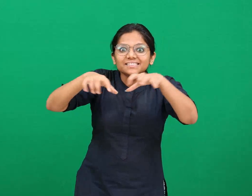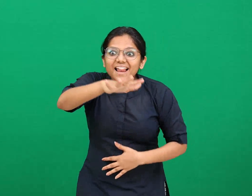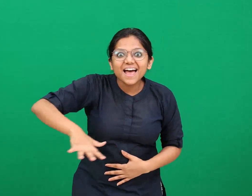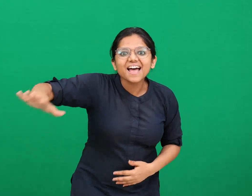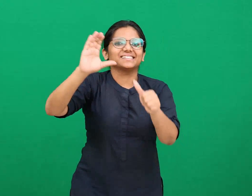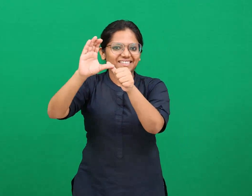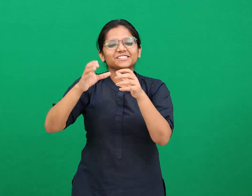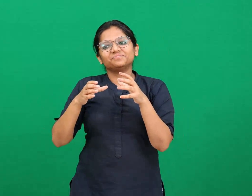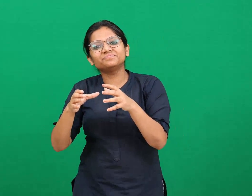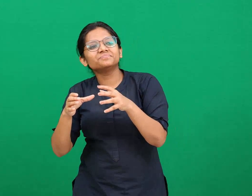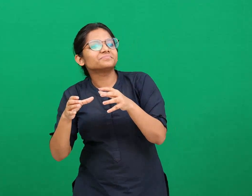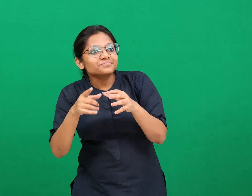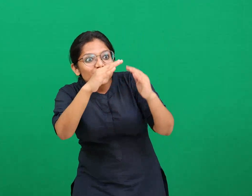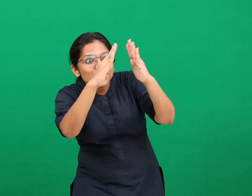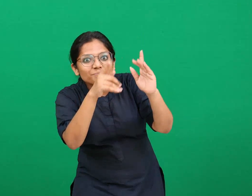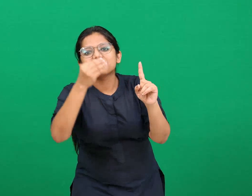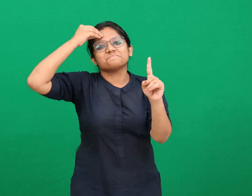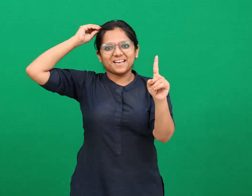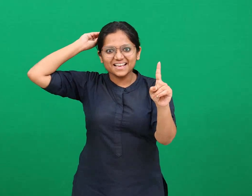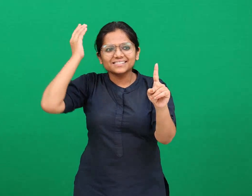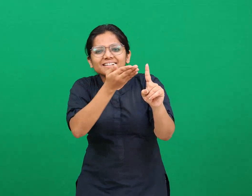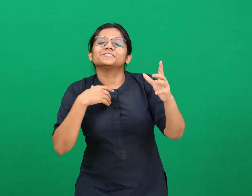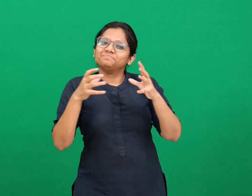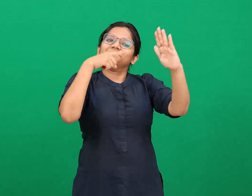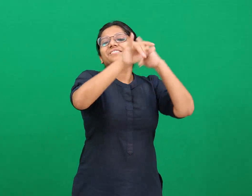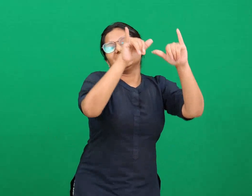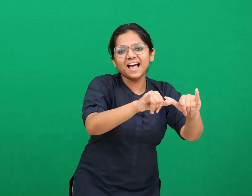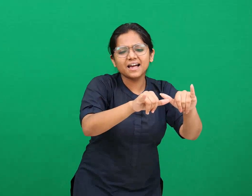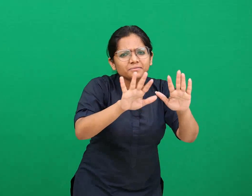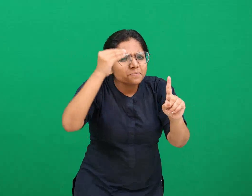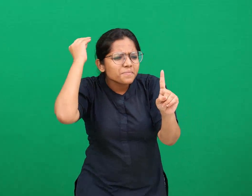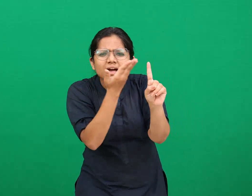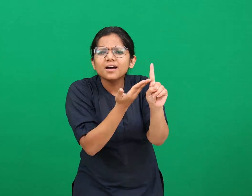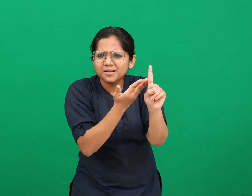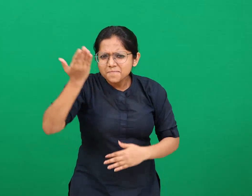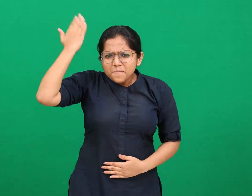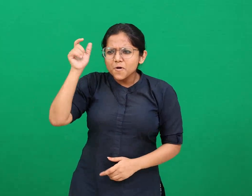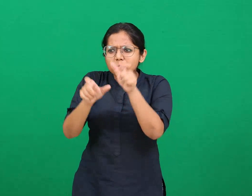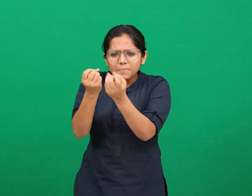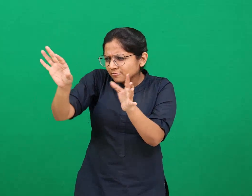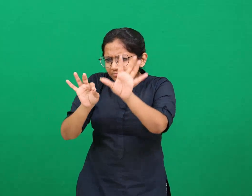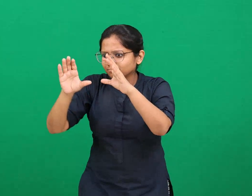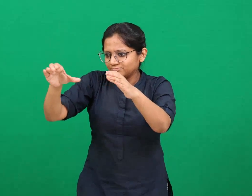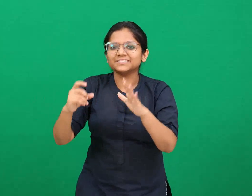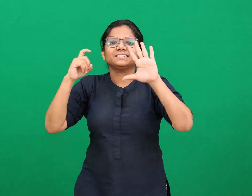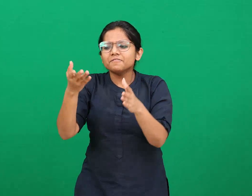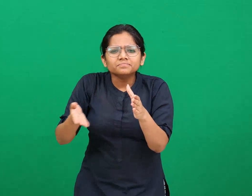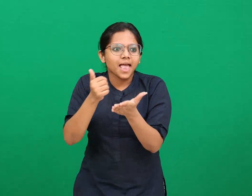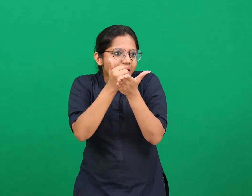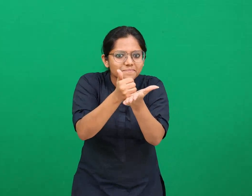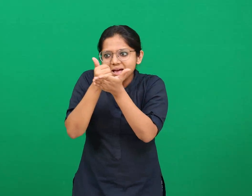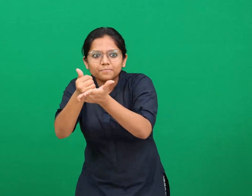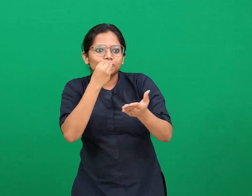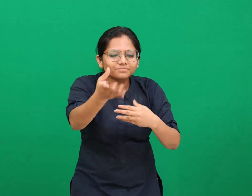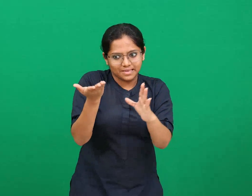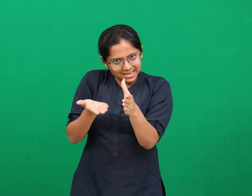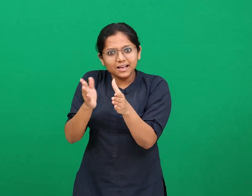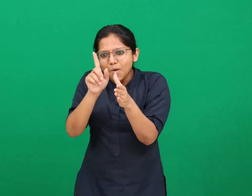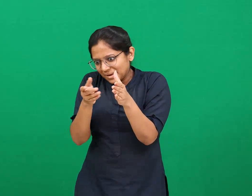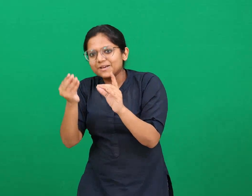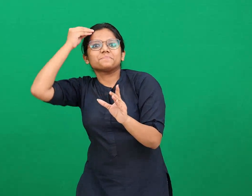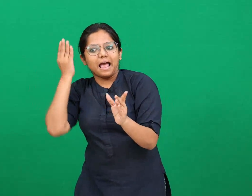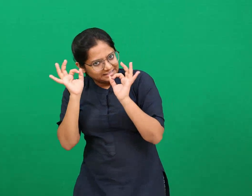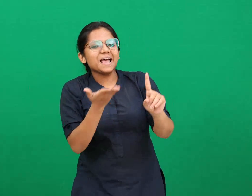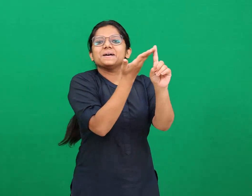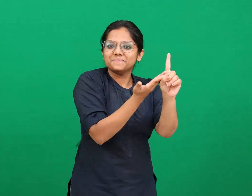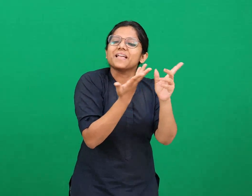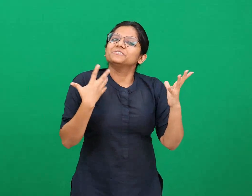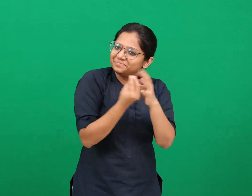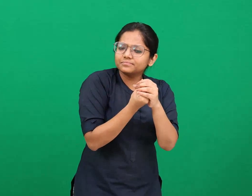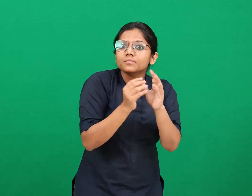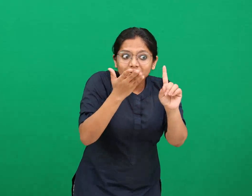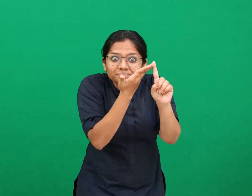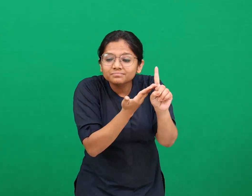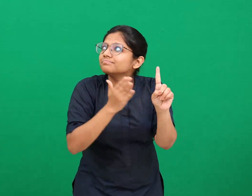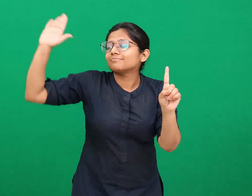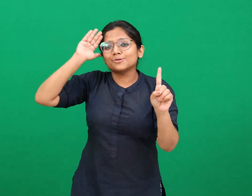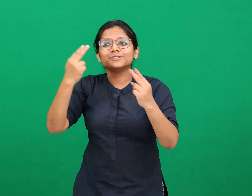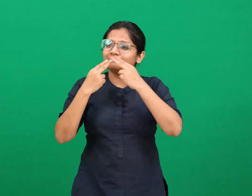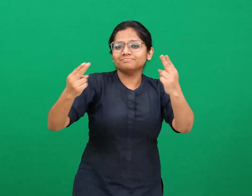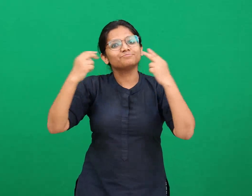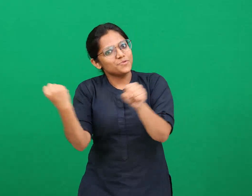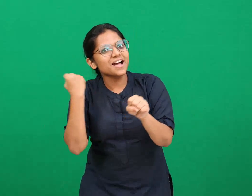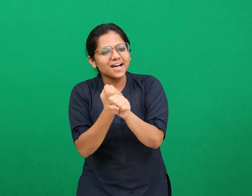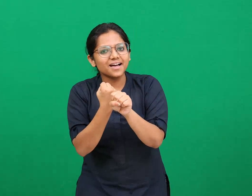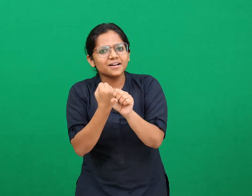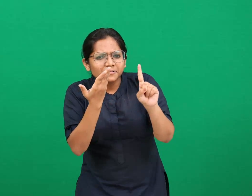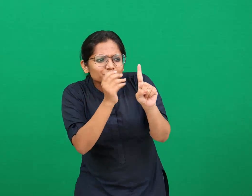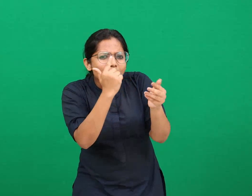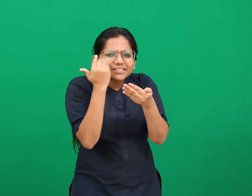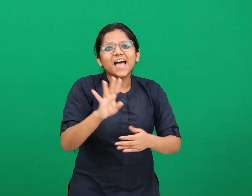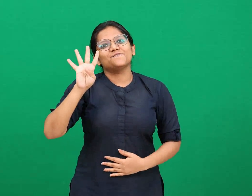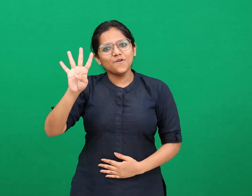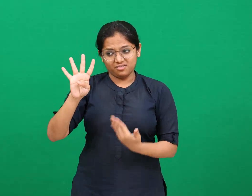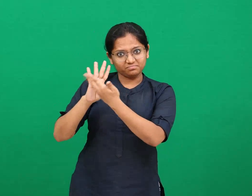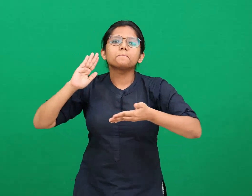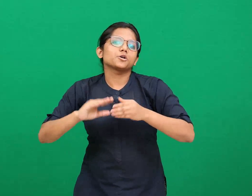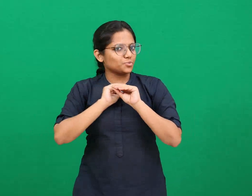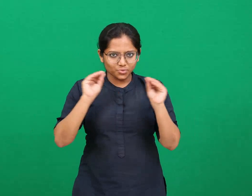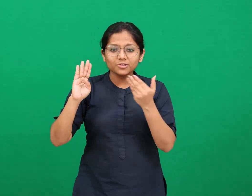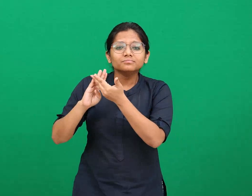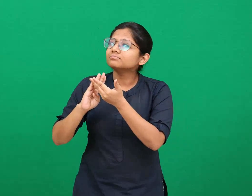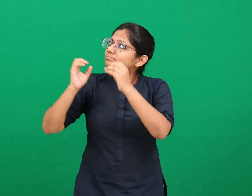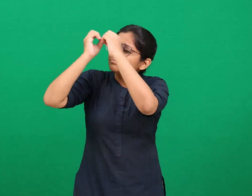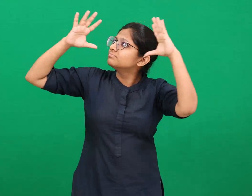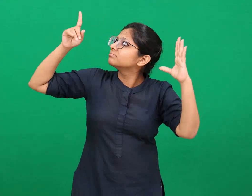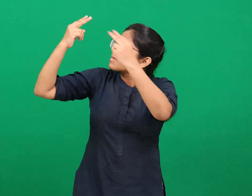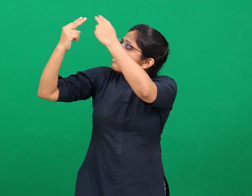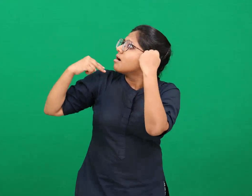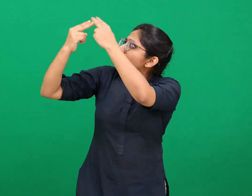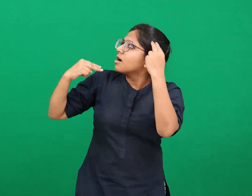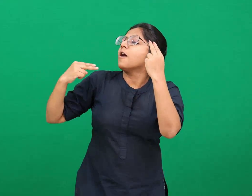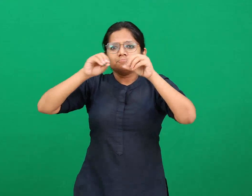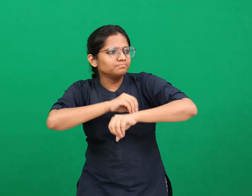Leaving the next day, we went on to Caesarea and stayed at the home of Philip the evangelist, who was one of the Seven.